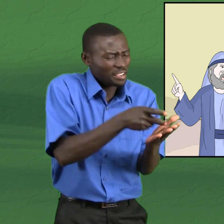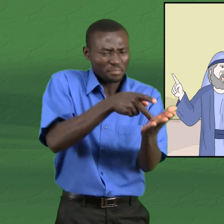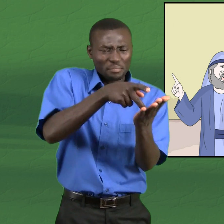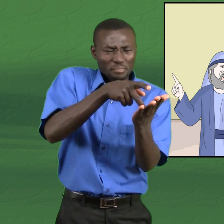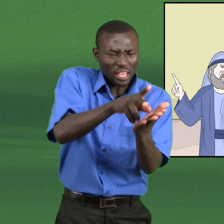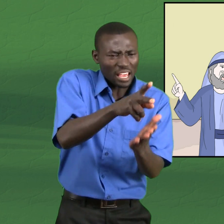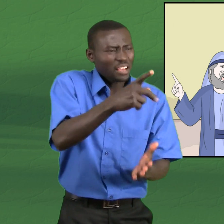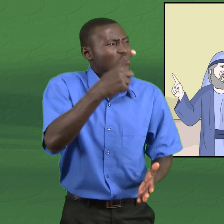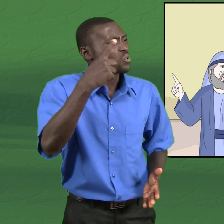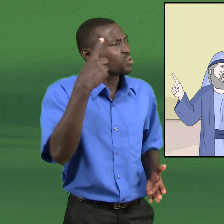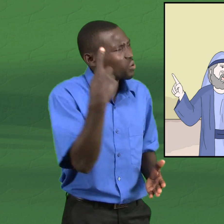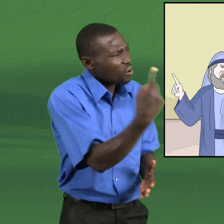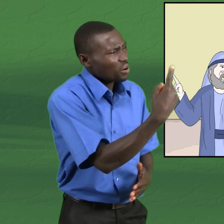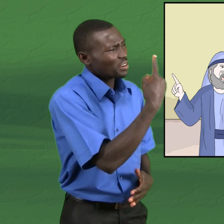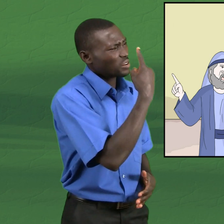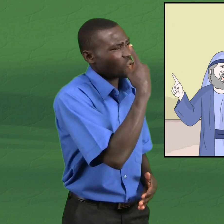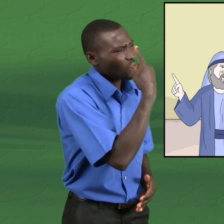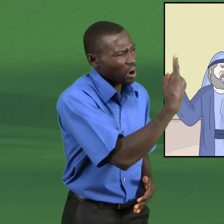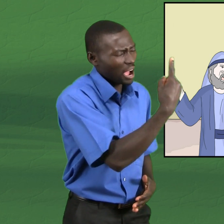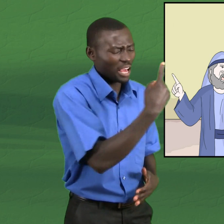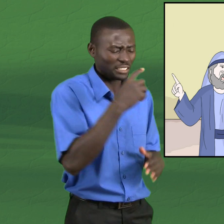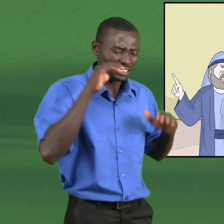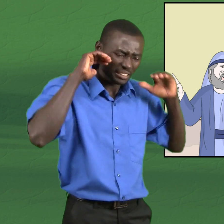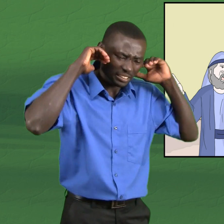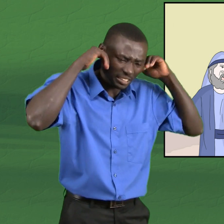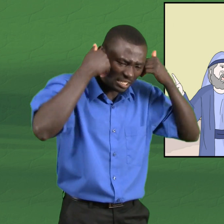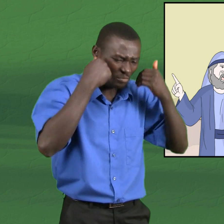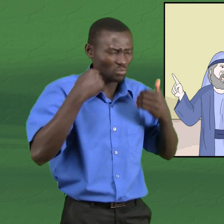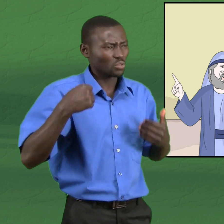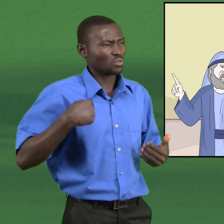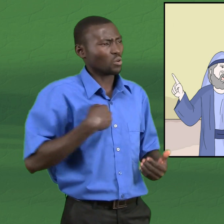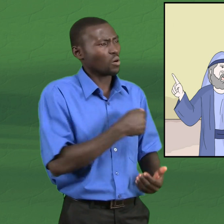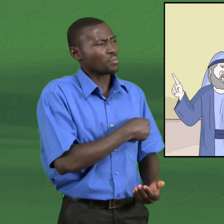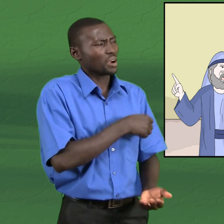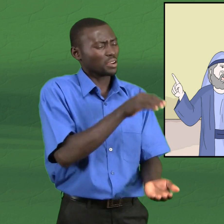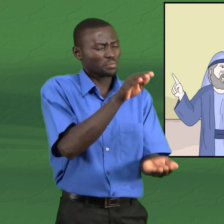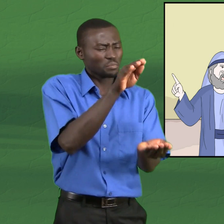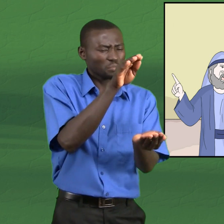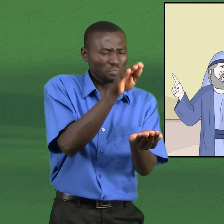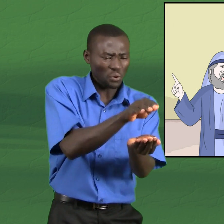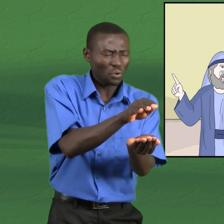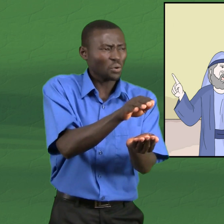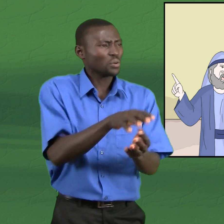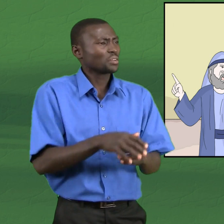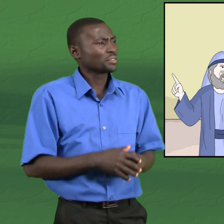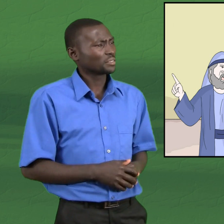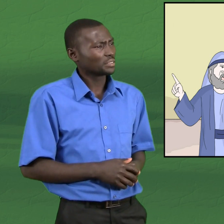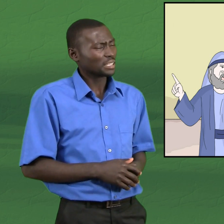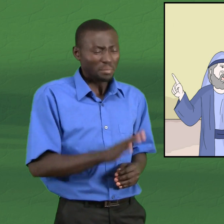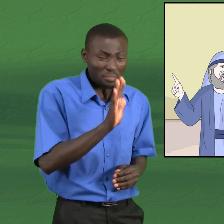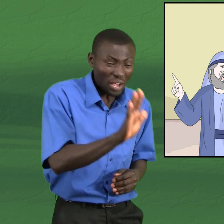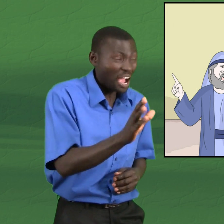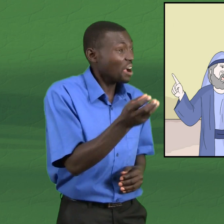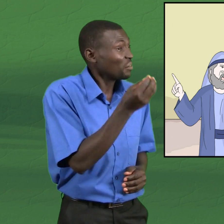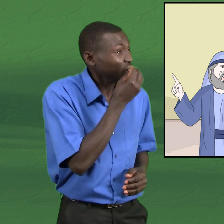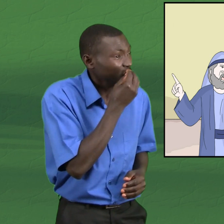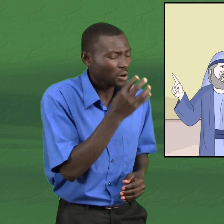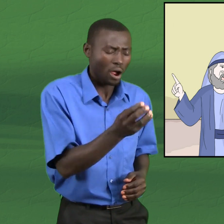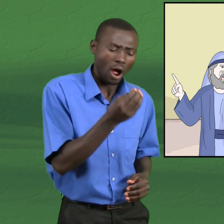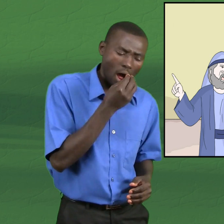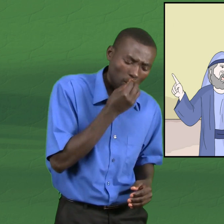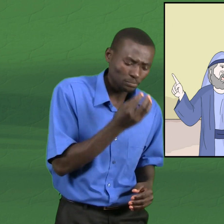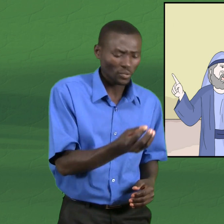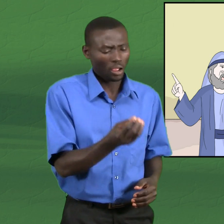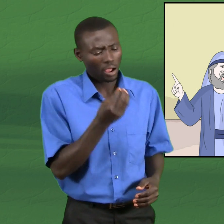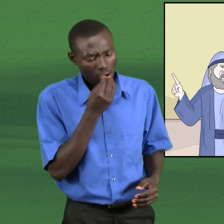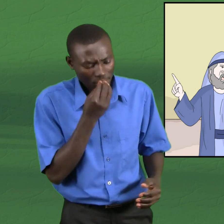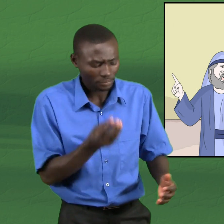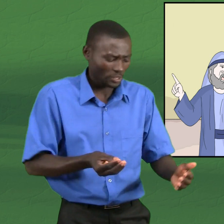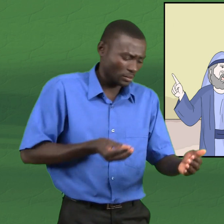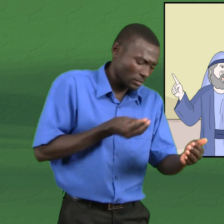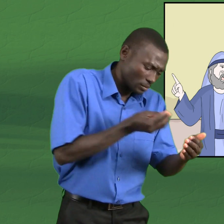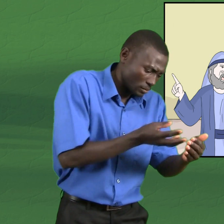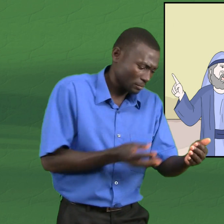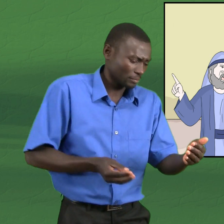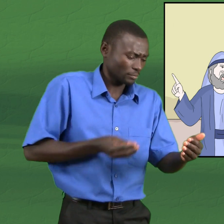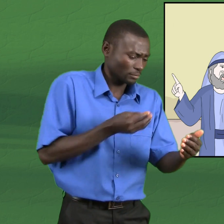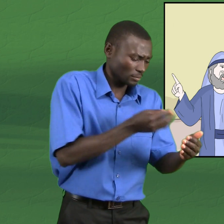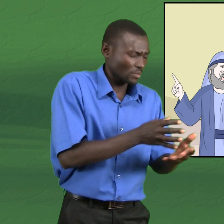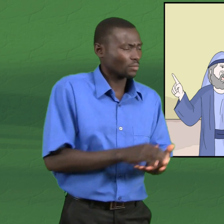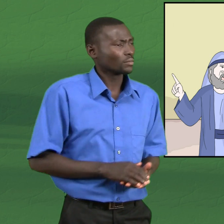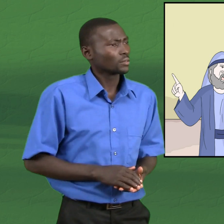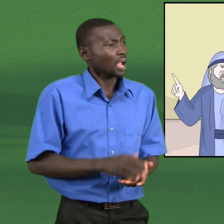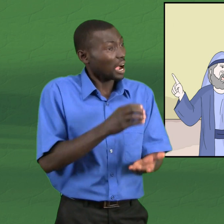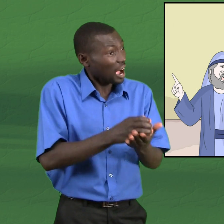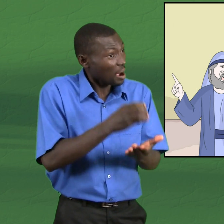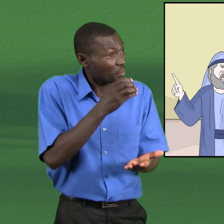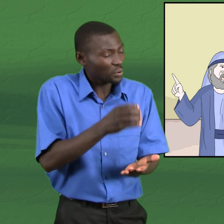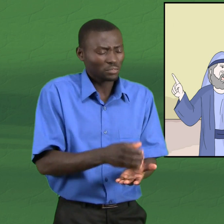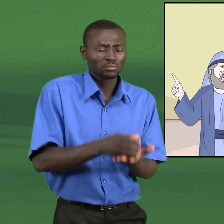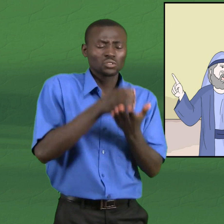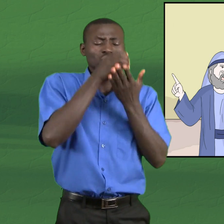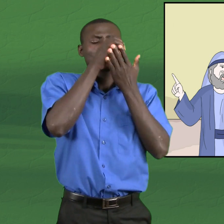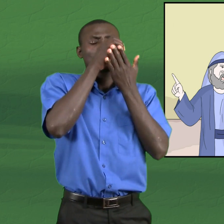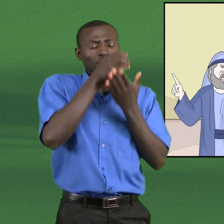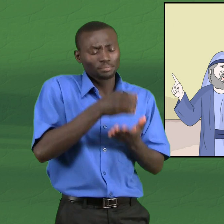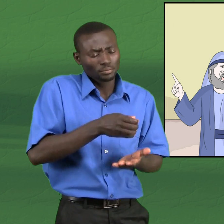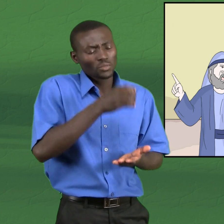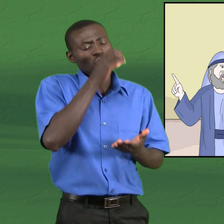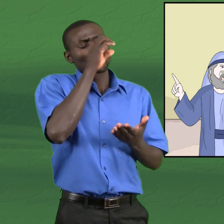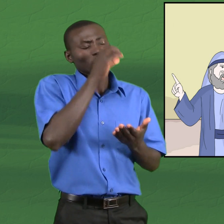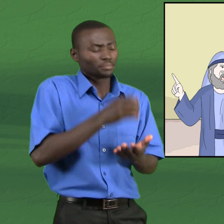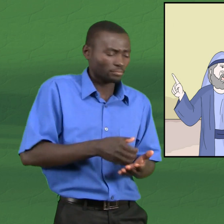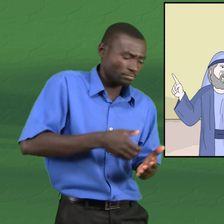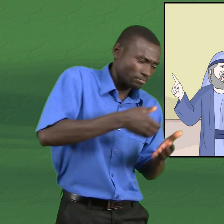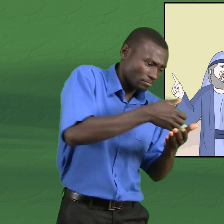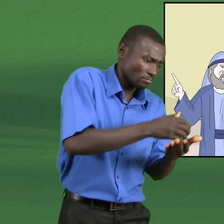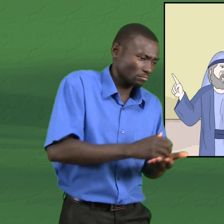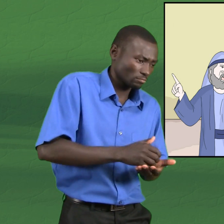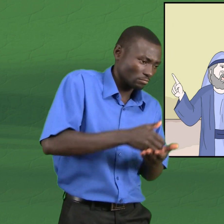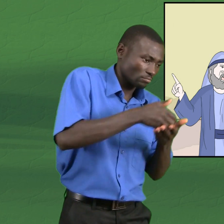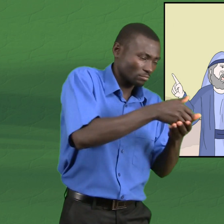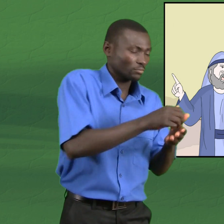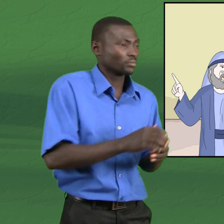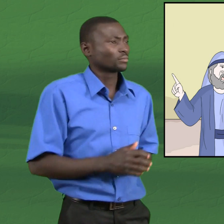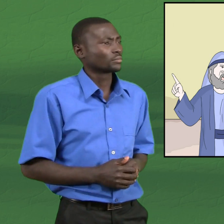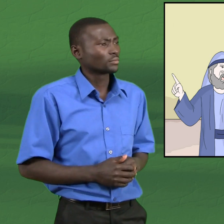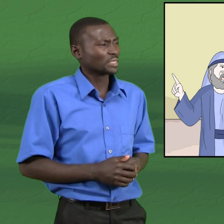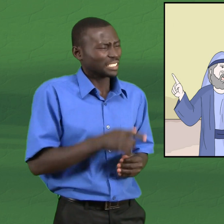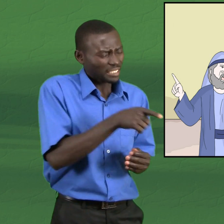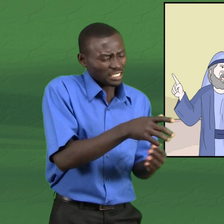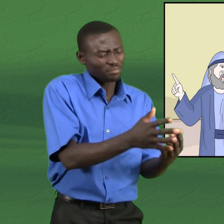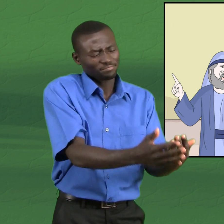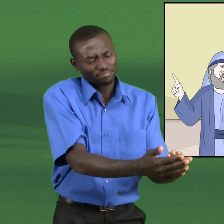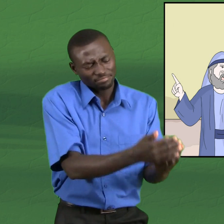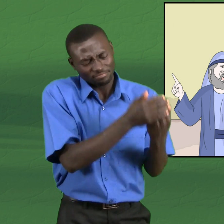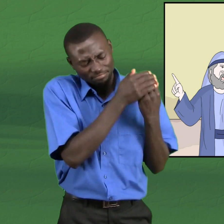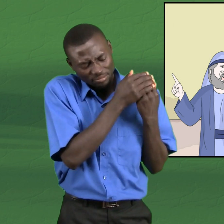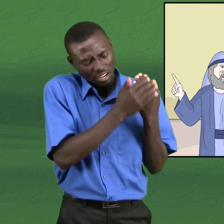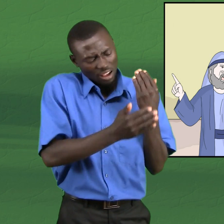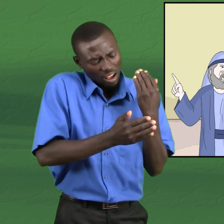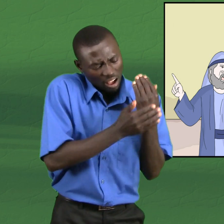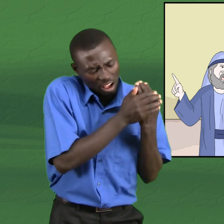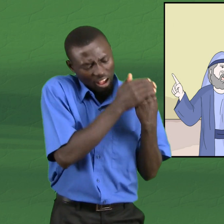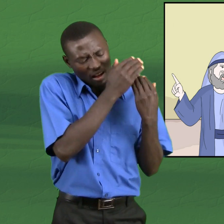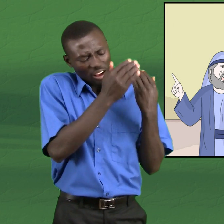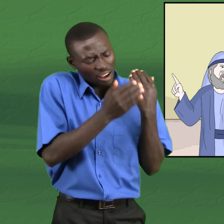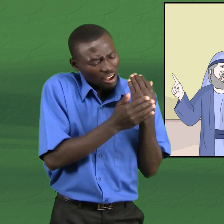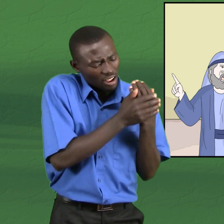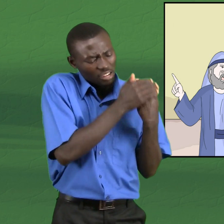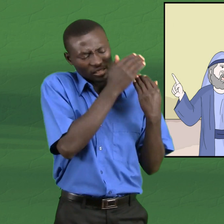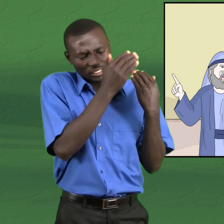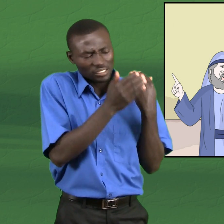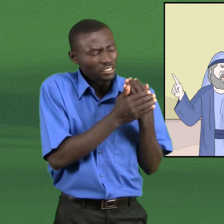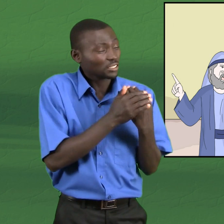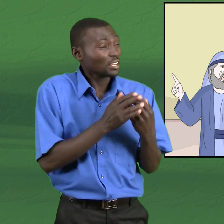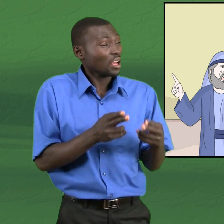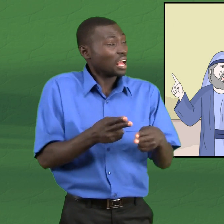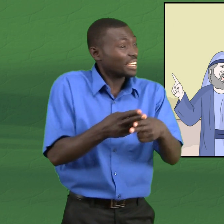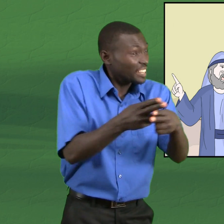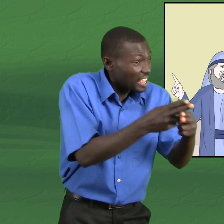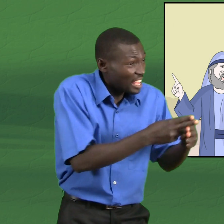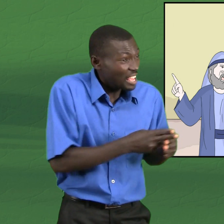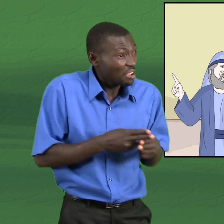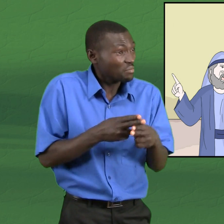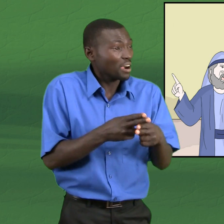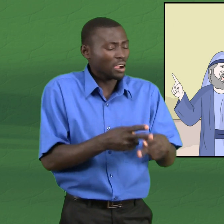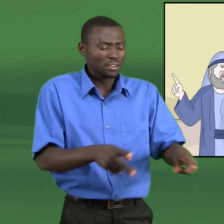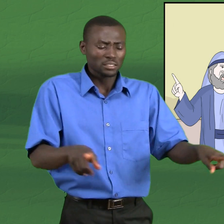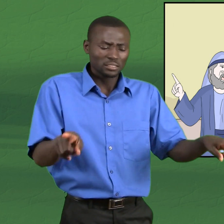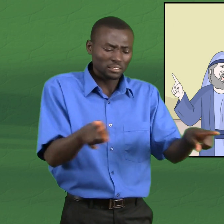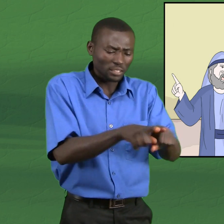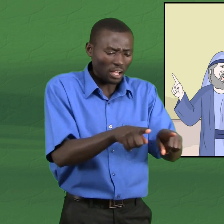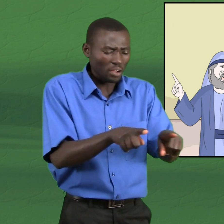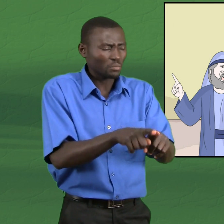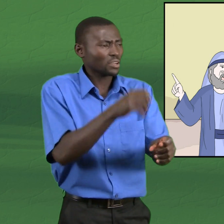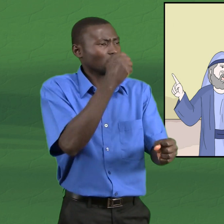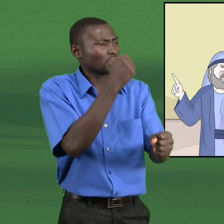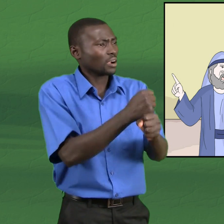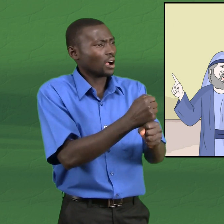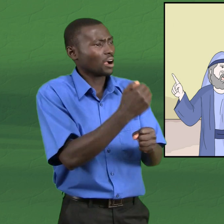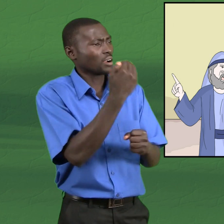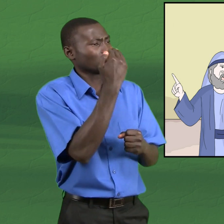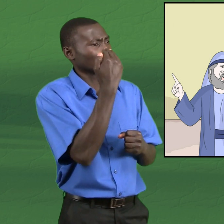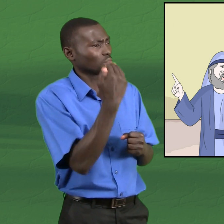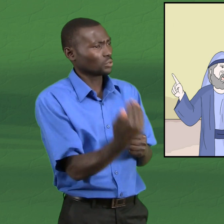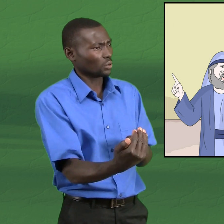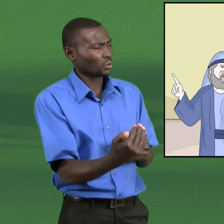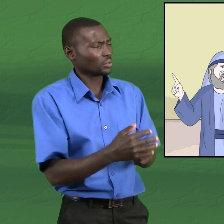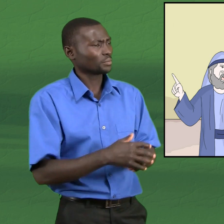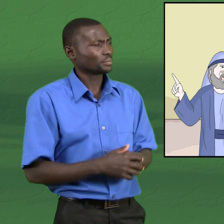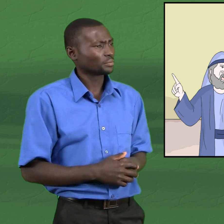He raised it, and it grew up with him and his children. It shared his food and drank from his cup;